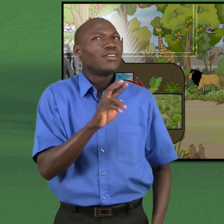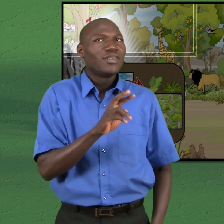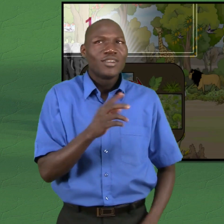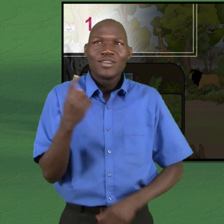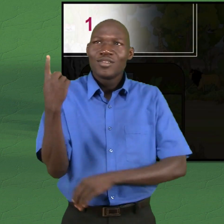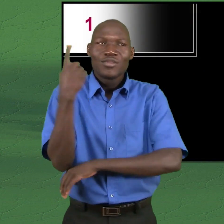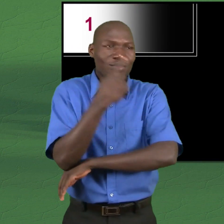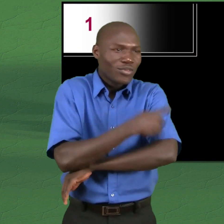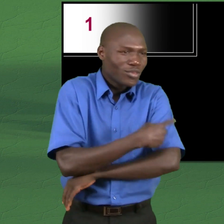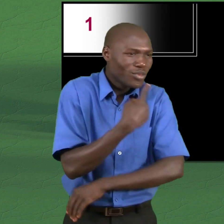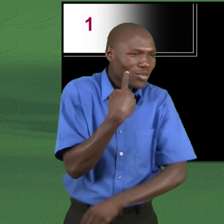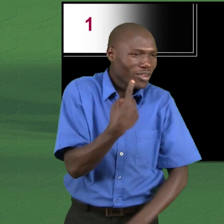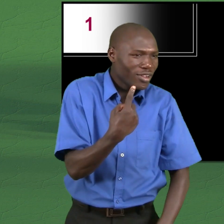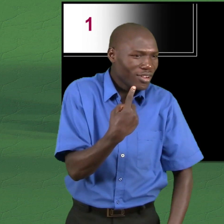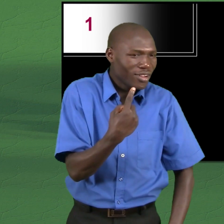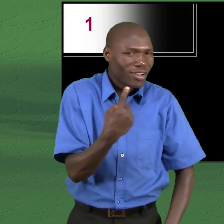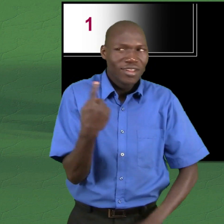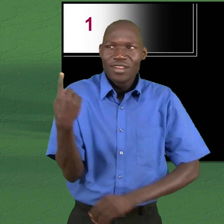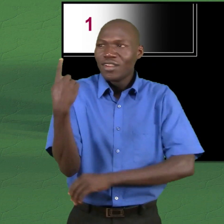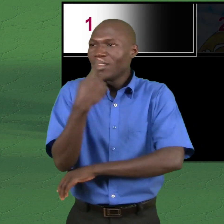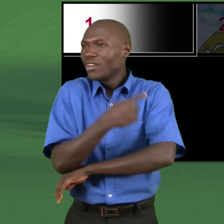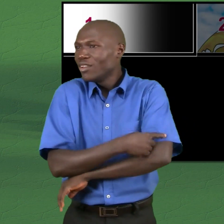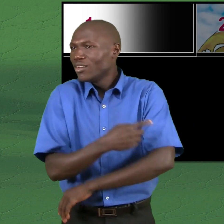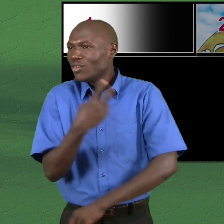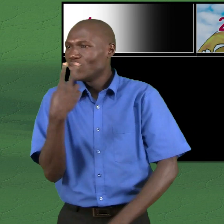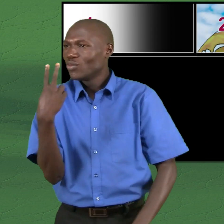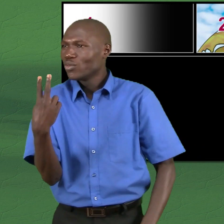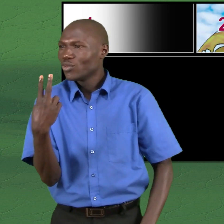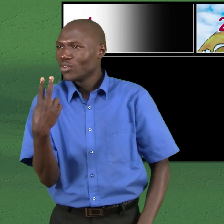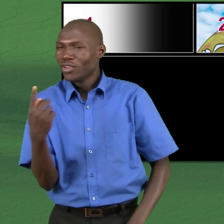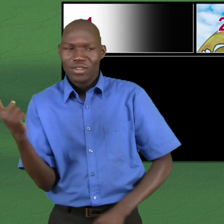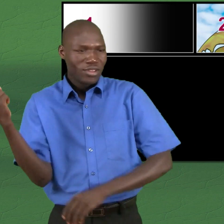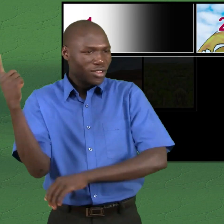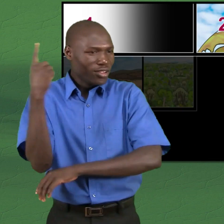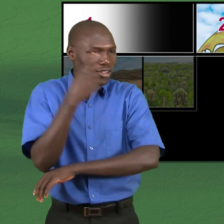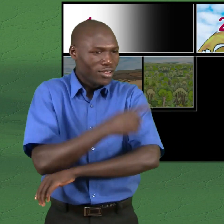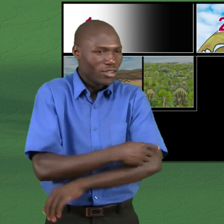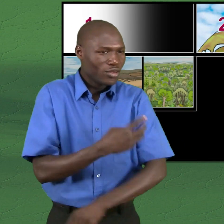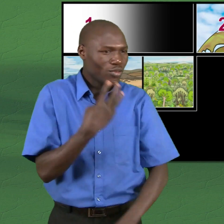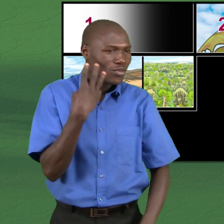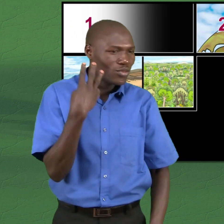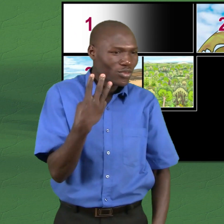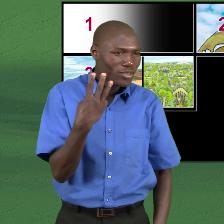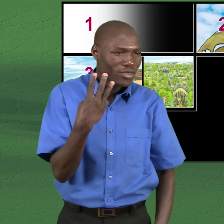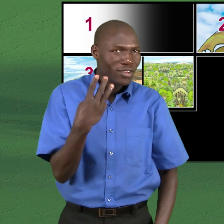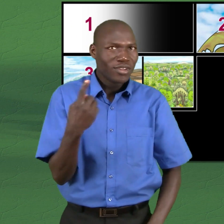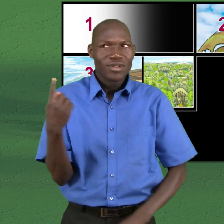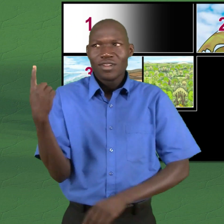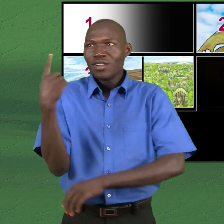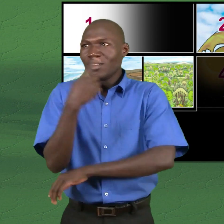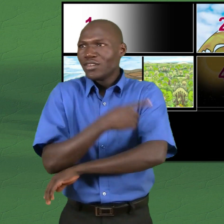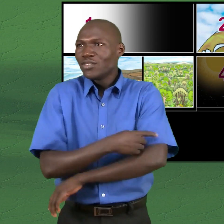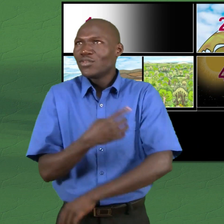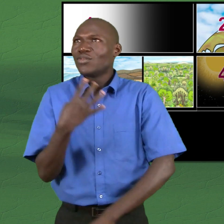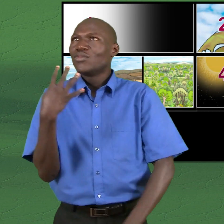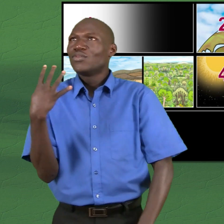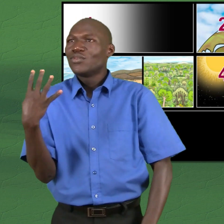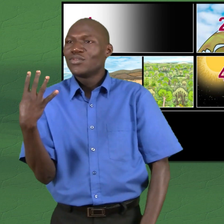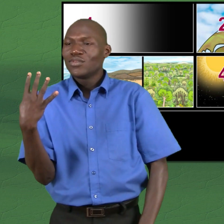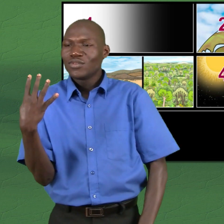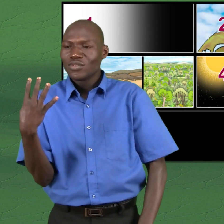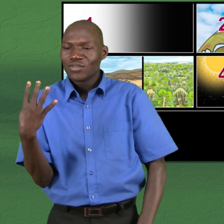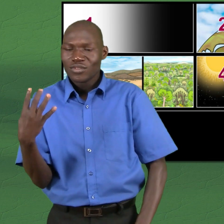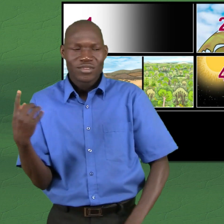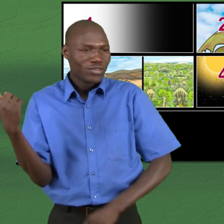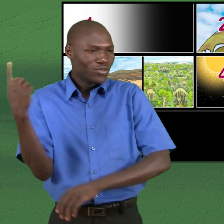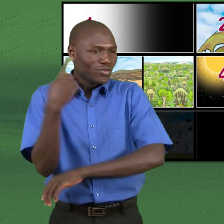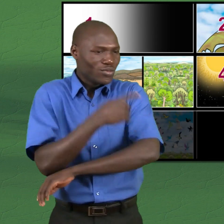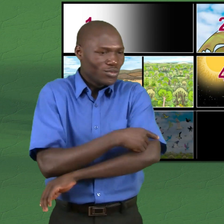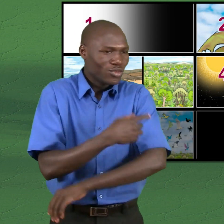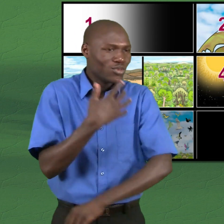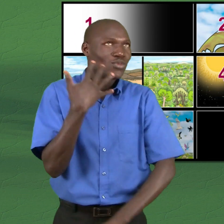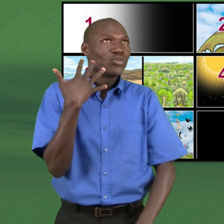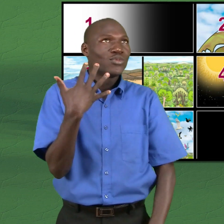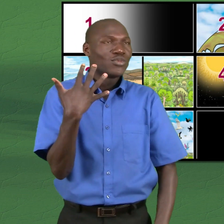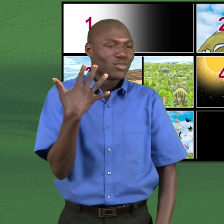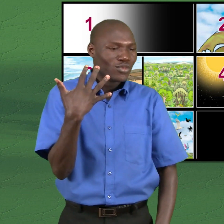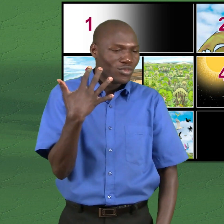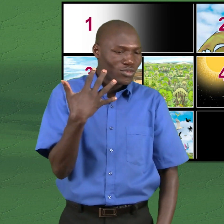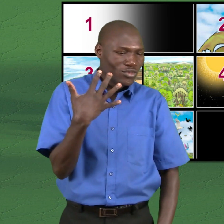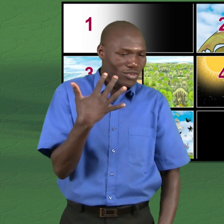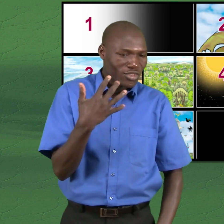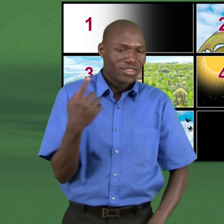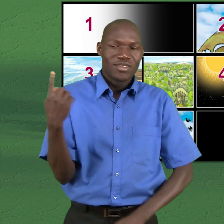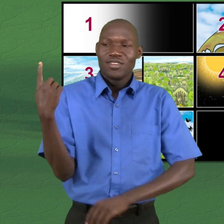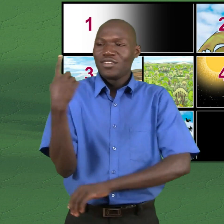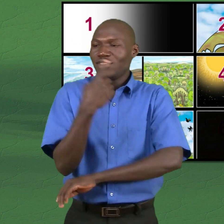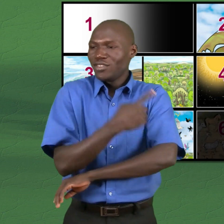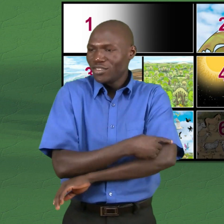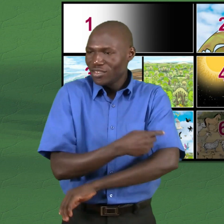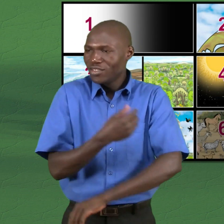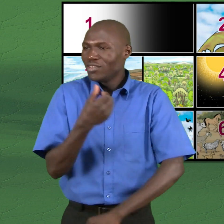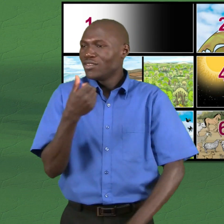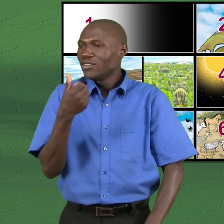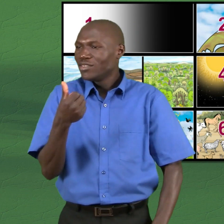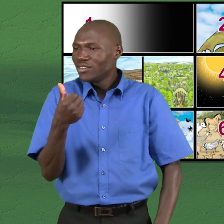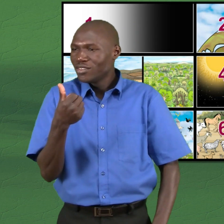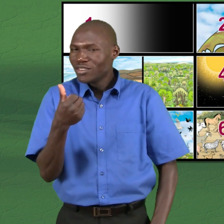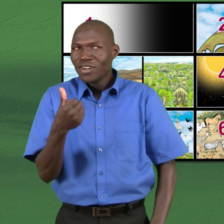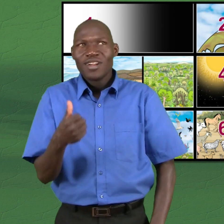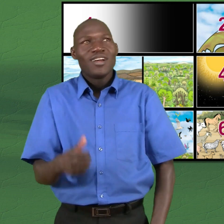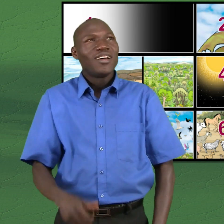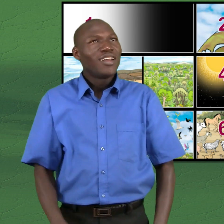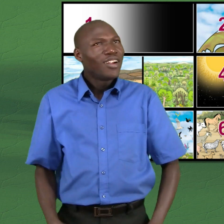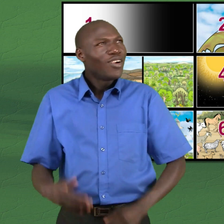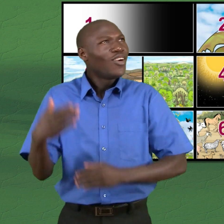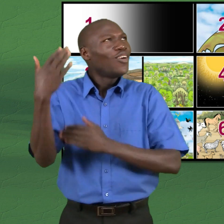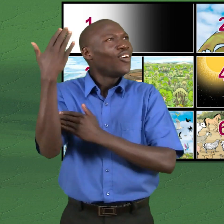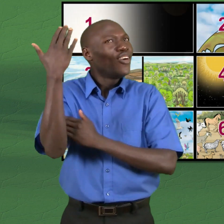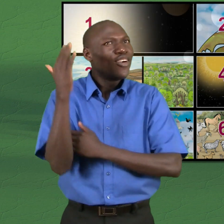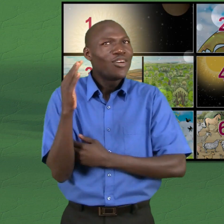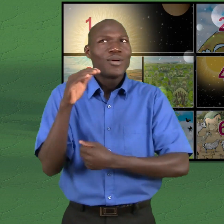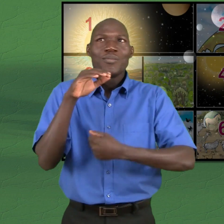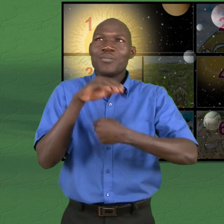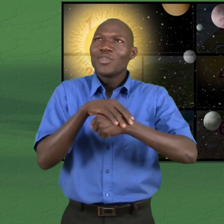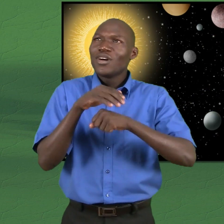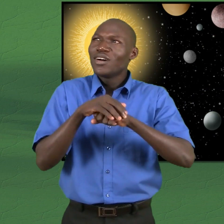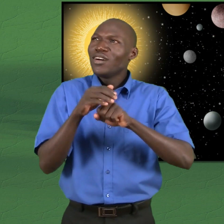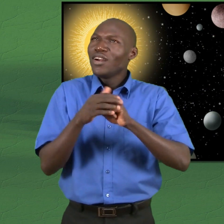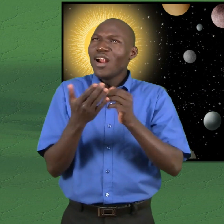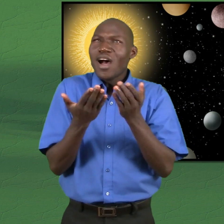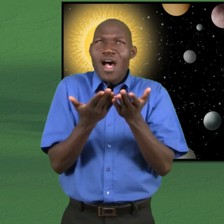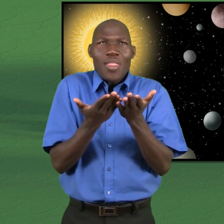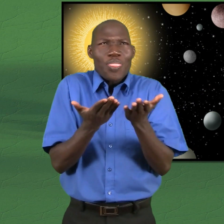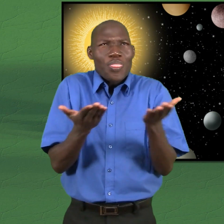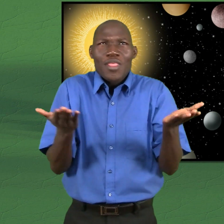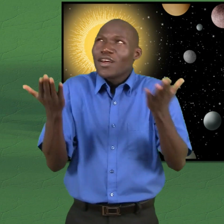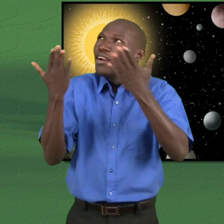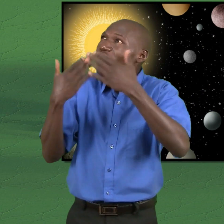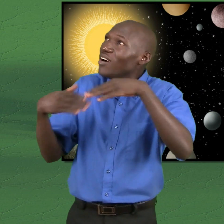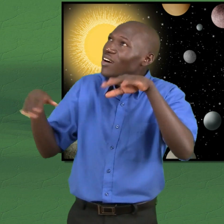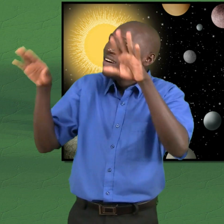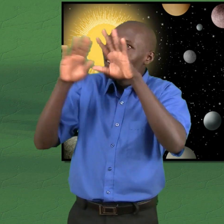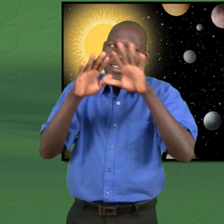And it was so. And God looked upon all that He had made, and indeed, it was very good. And there was evening, and there was morning—the sixth day.